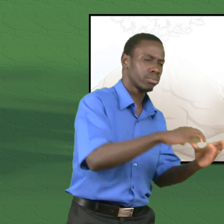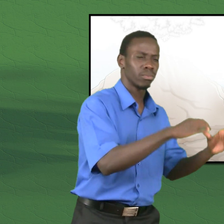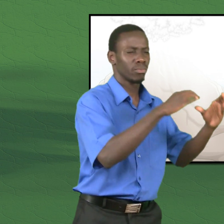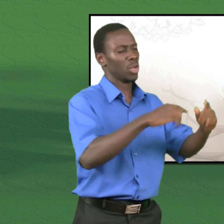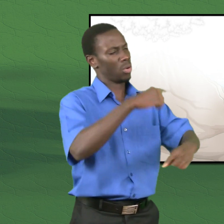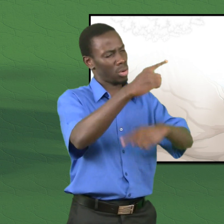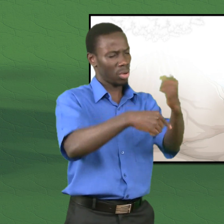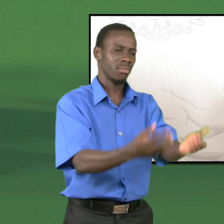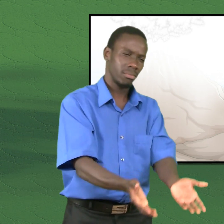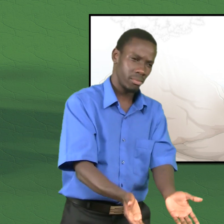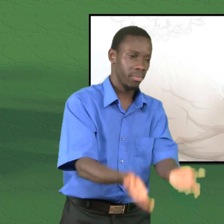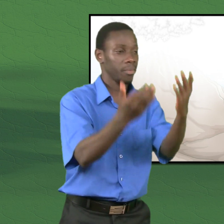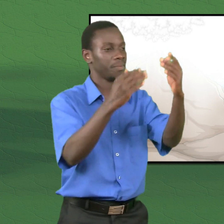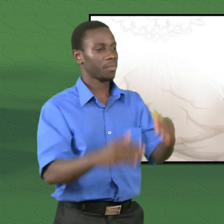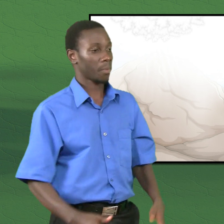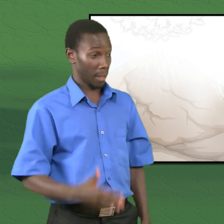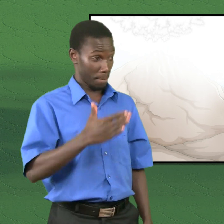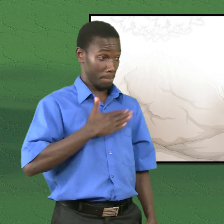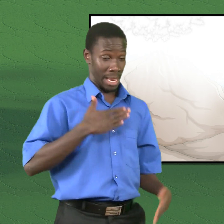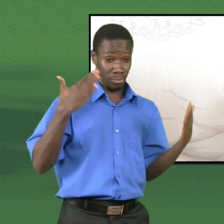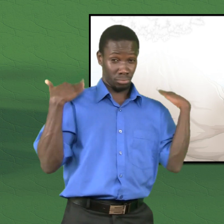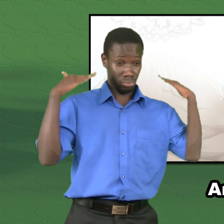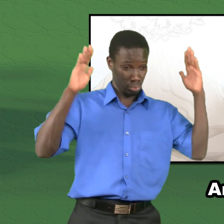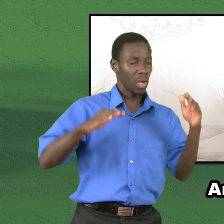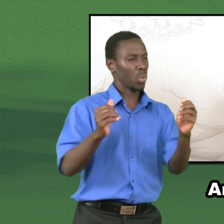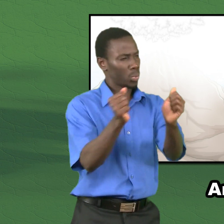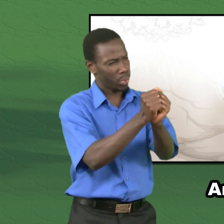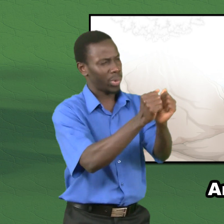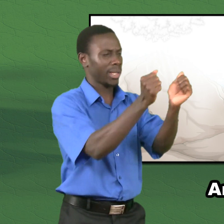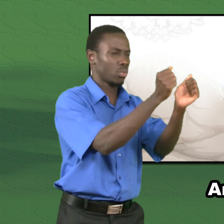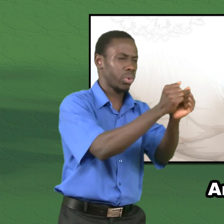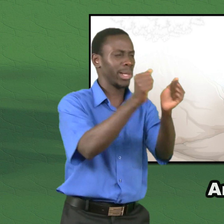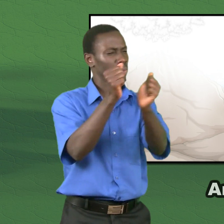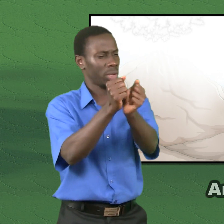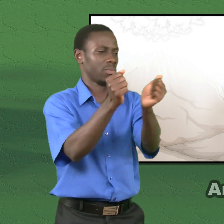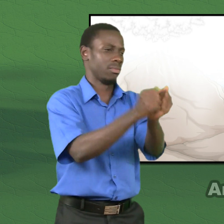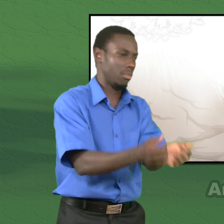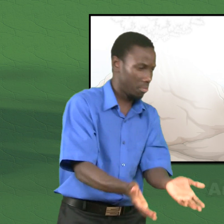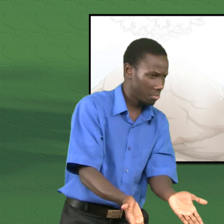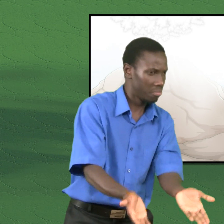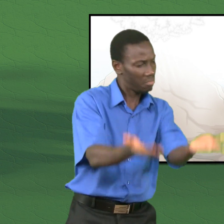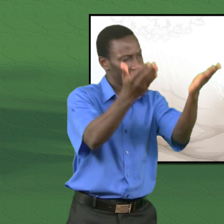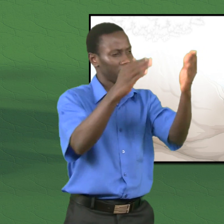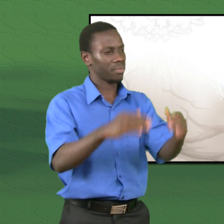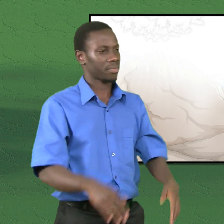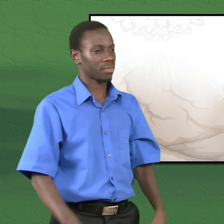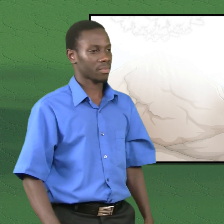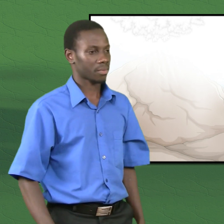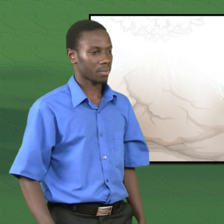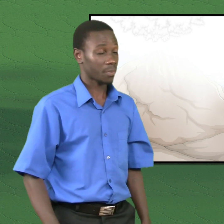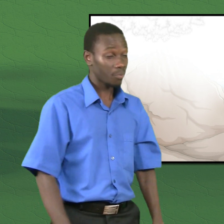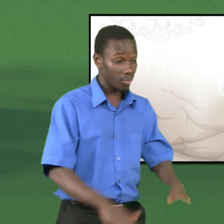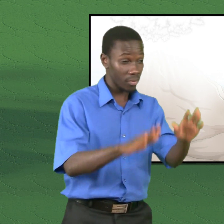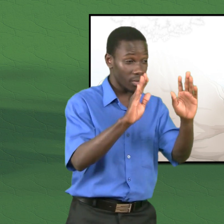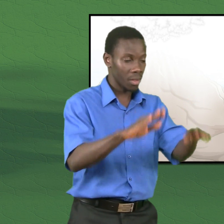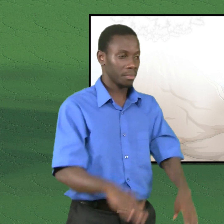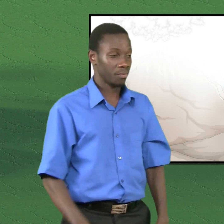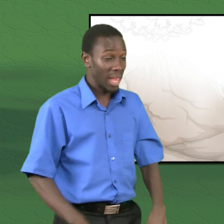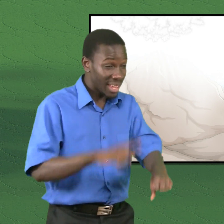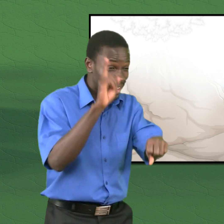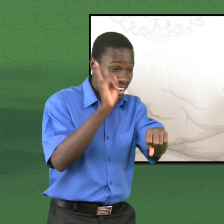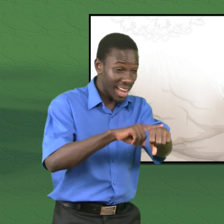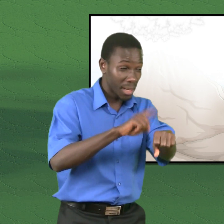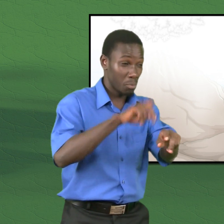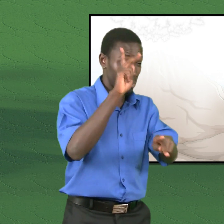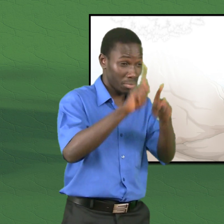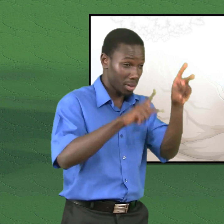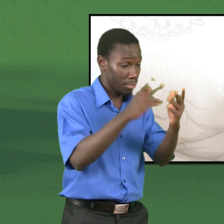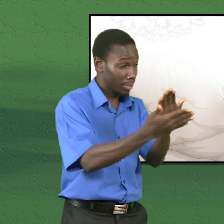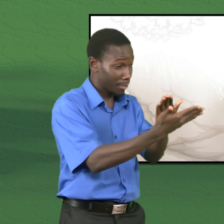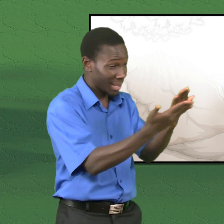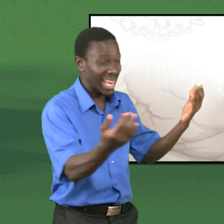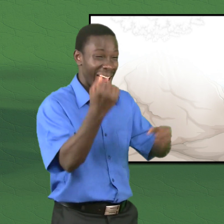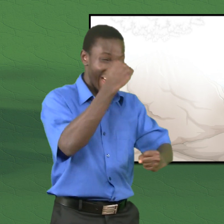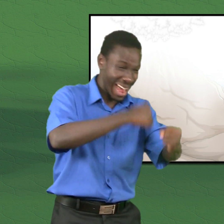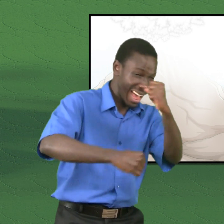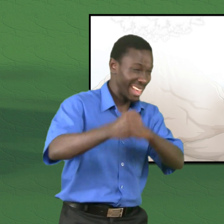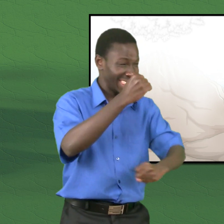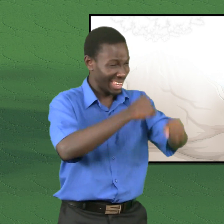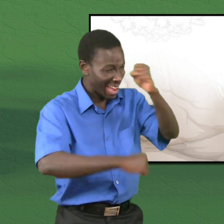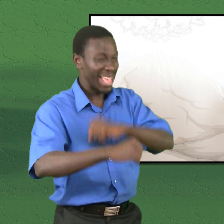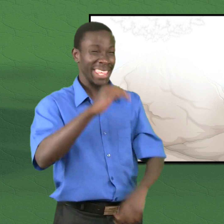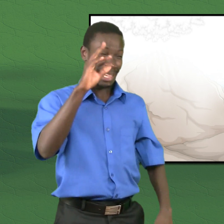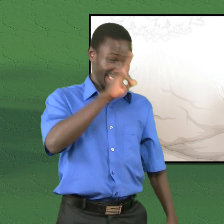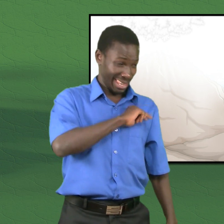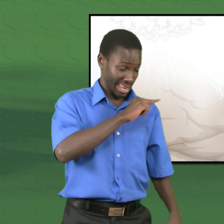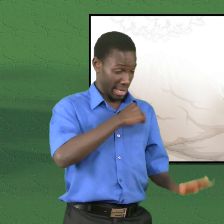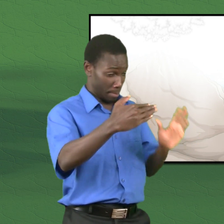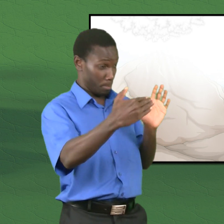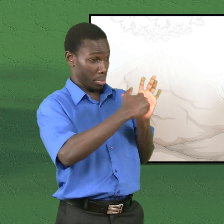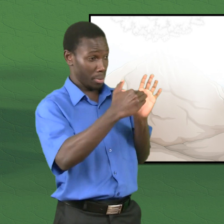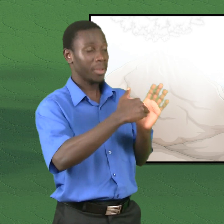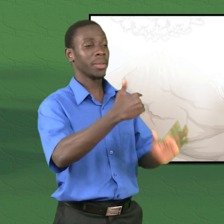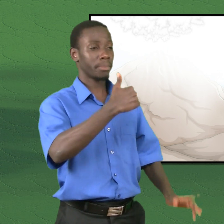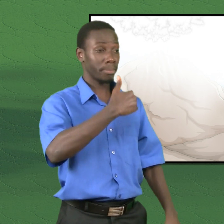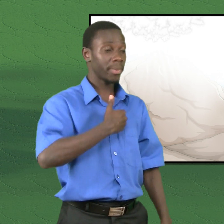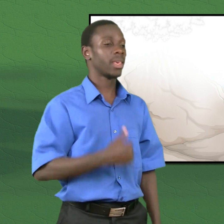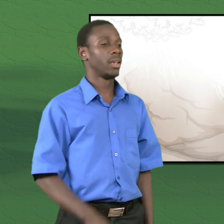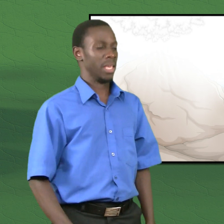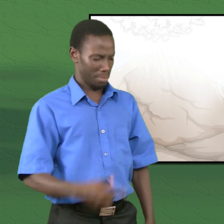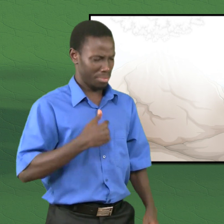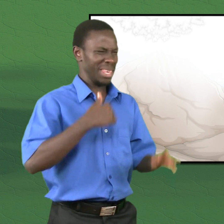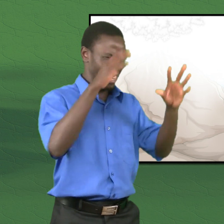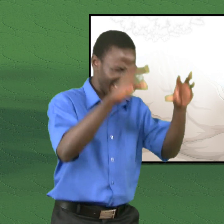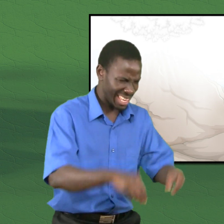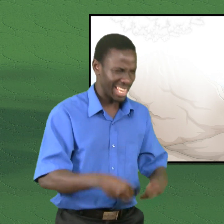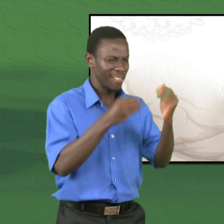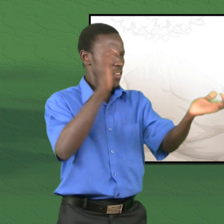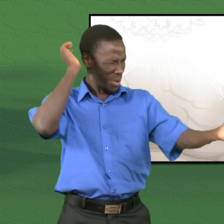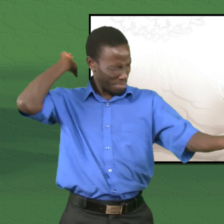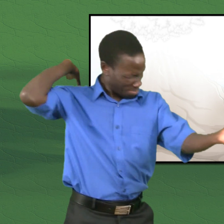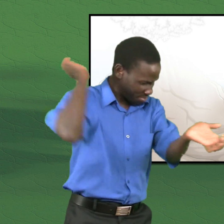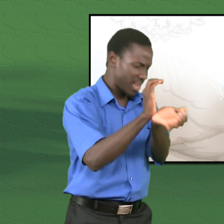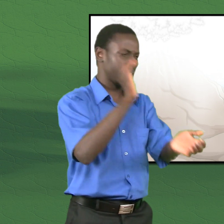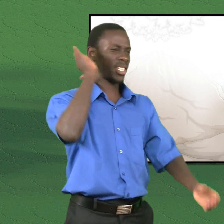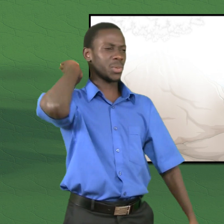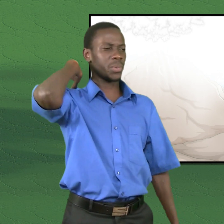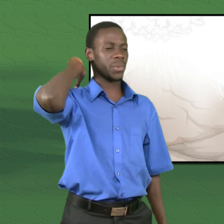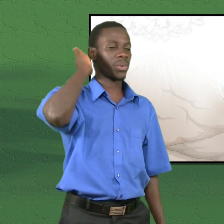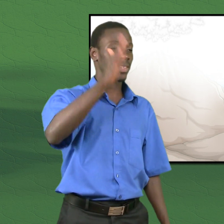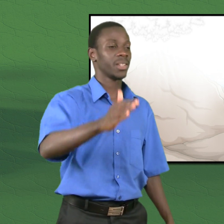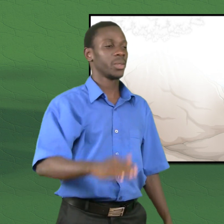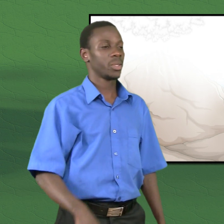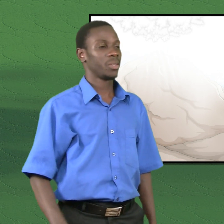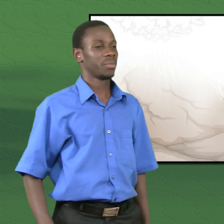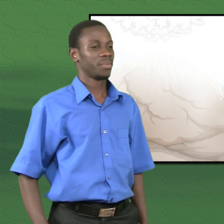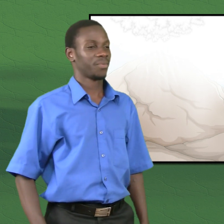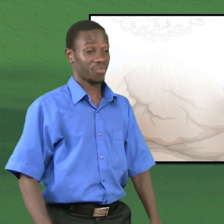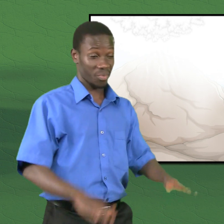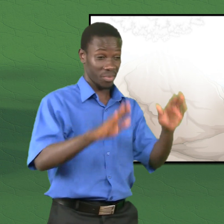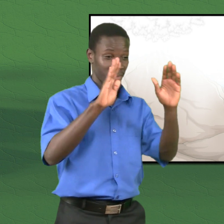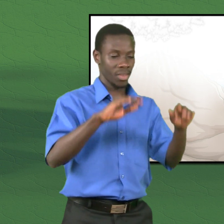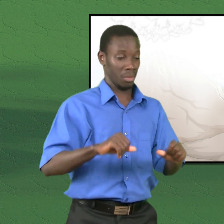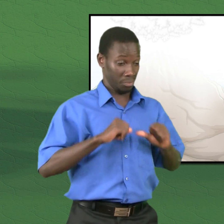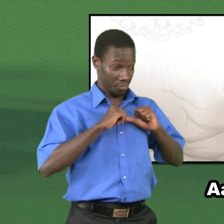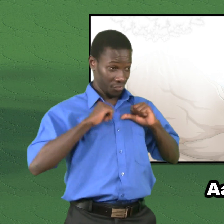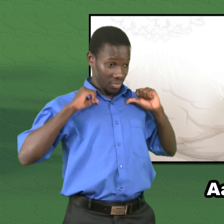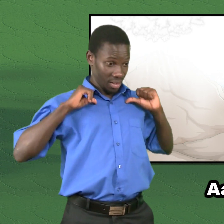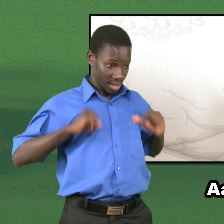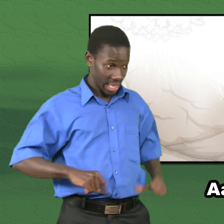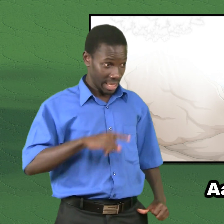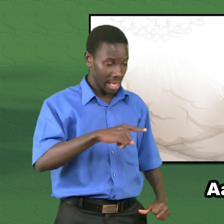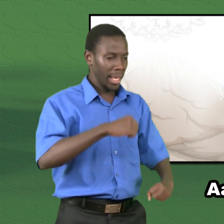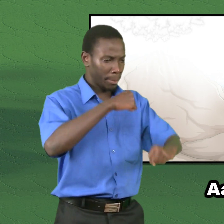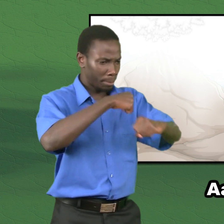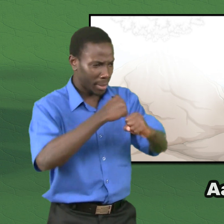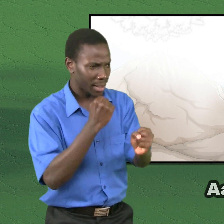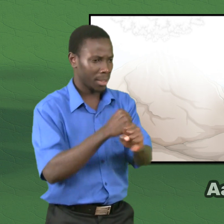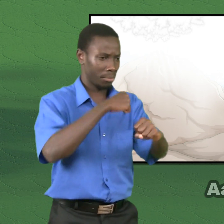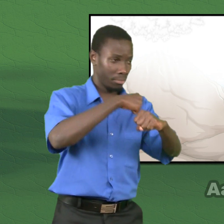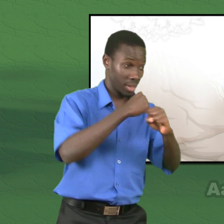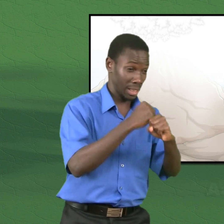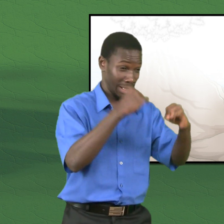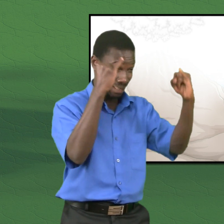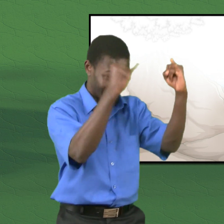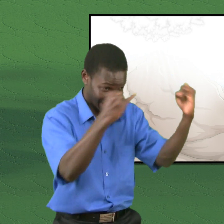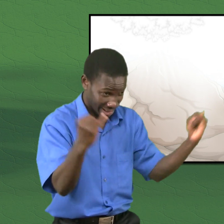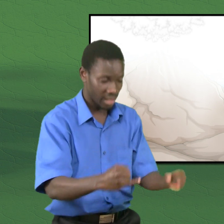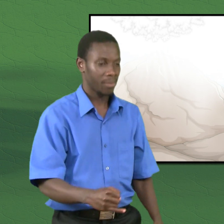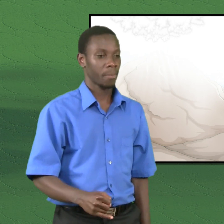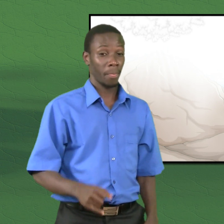Behold, My angel shall go before you. But on the day I settle accounts, I will punish them for their sin.”